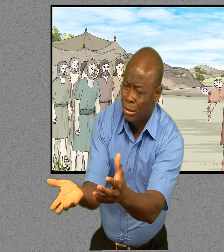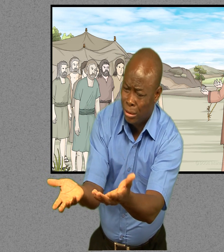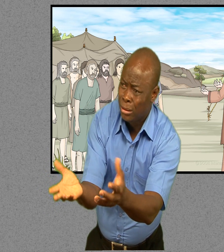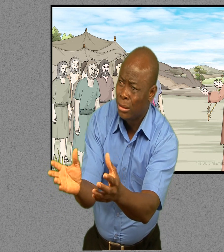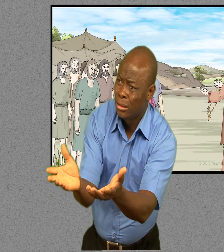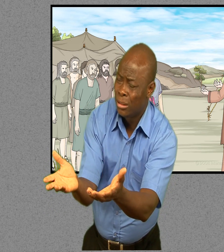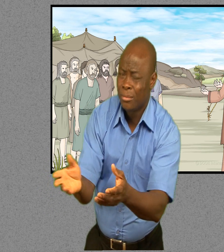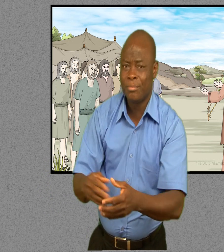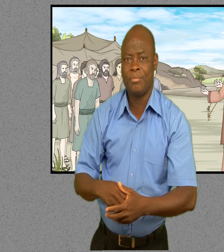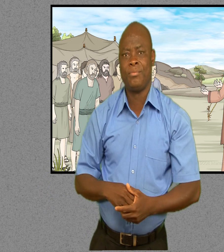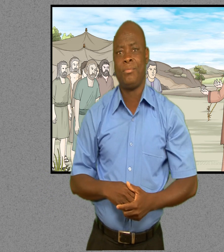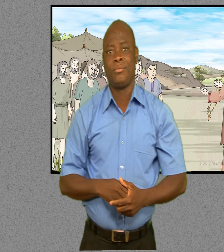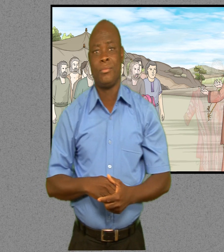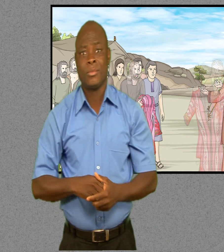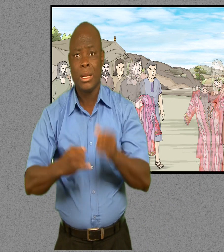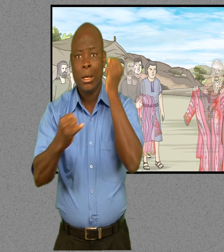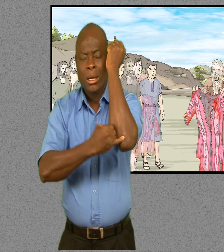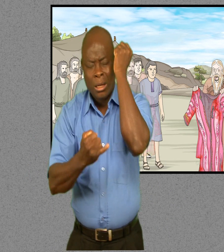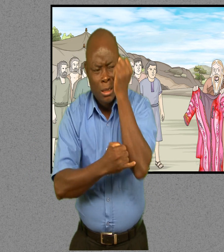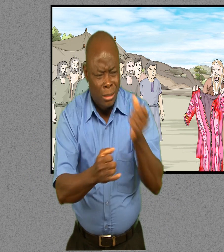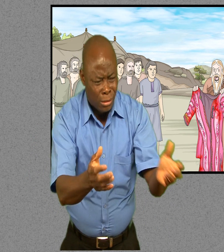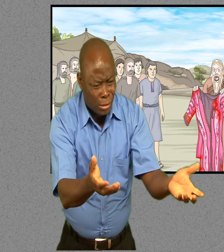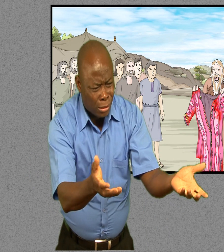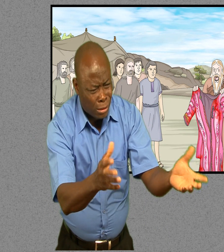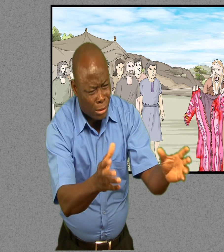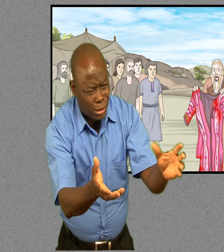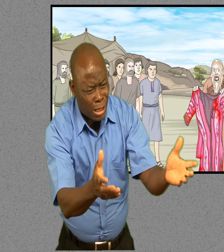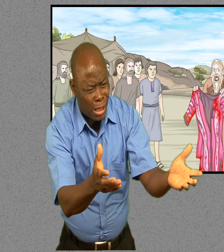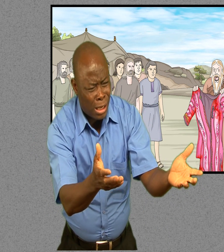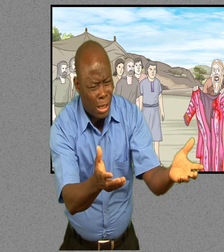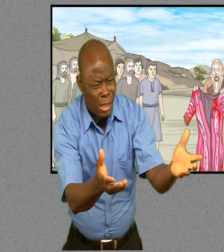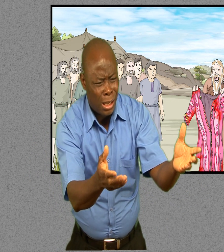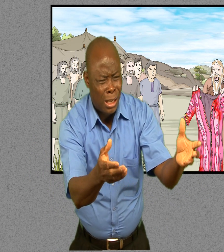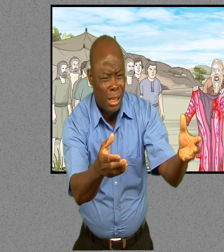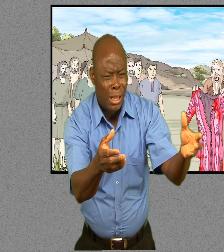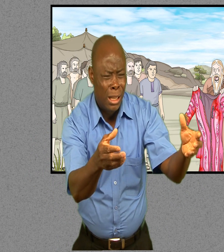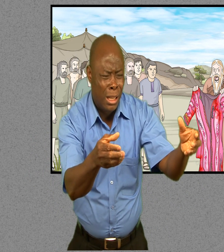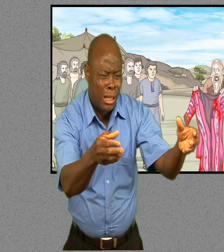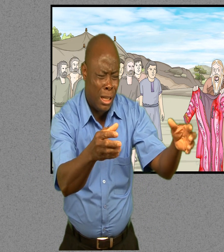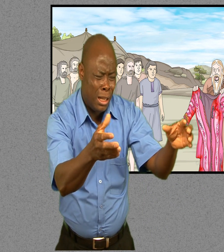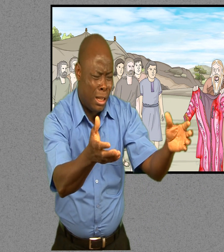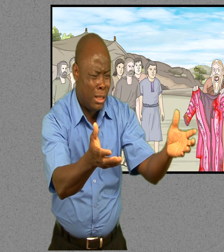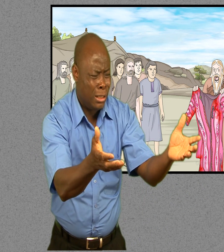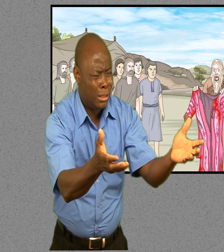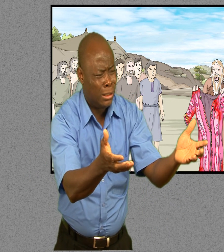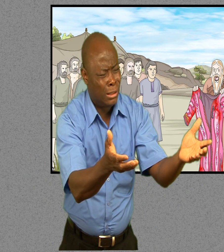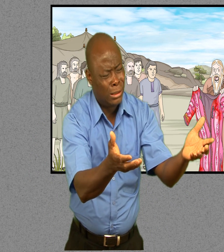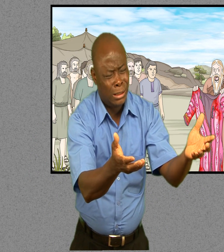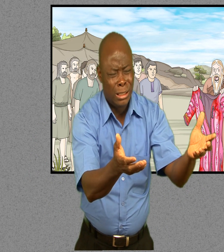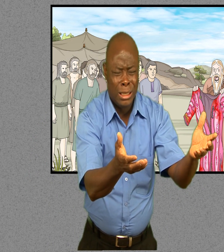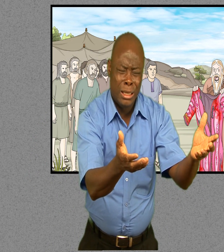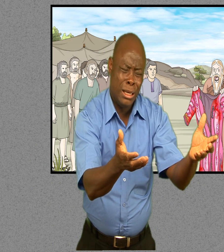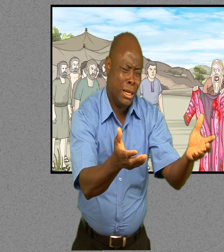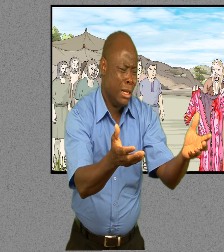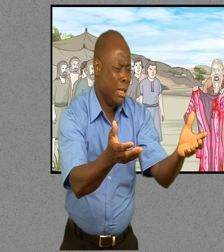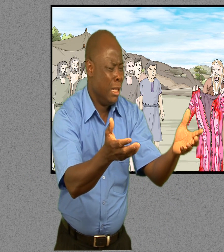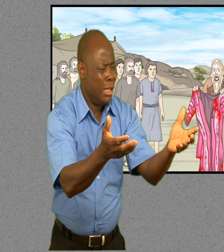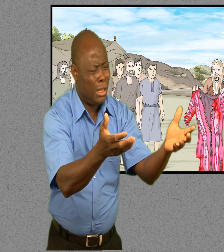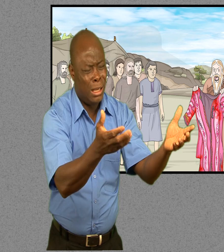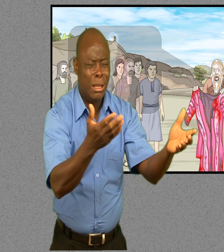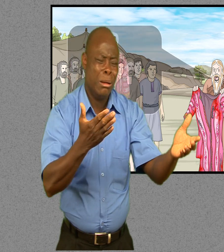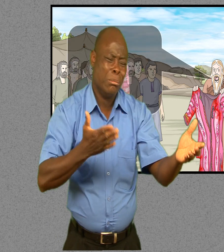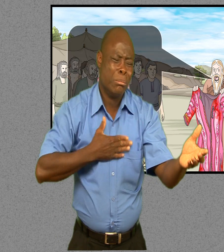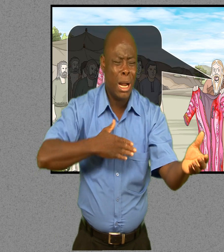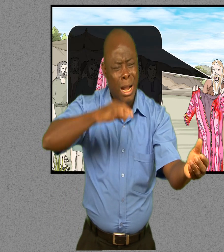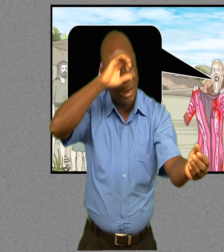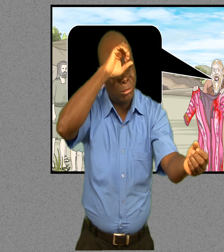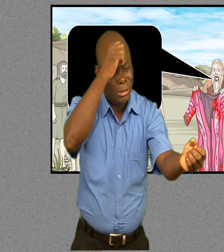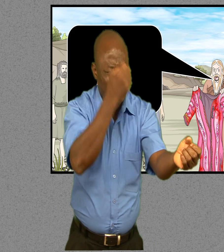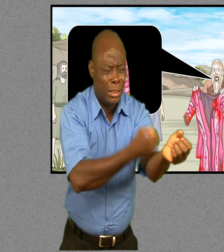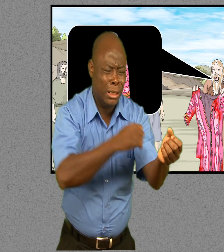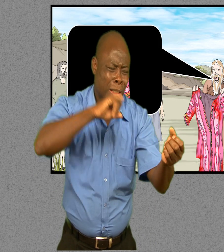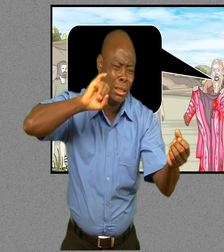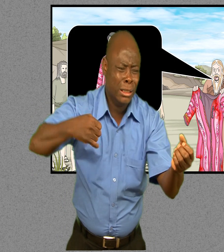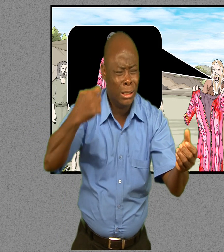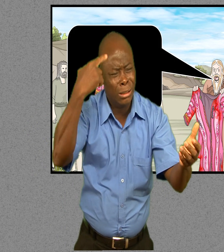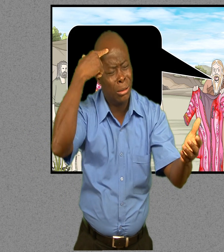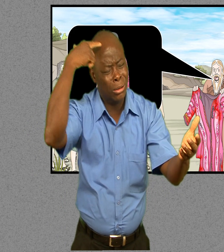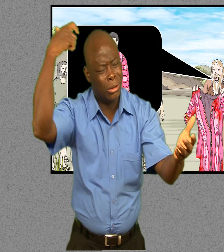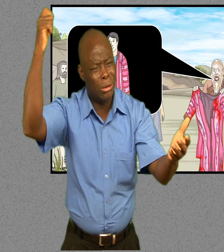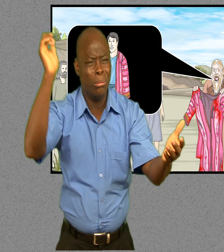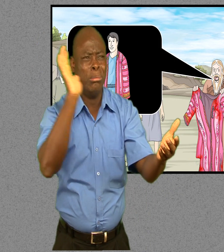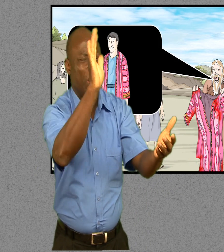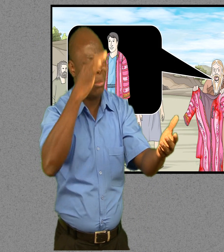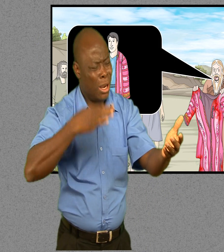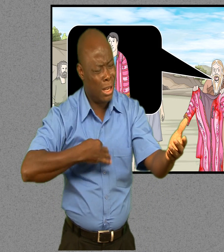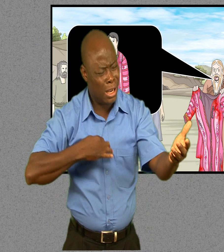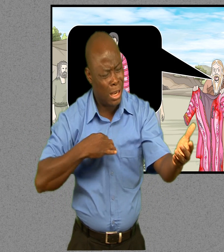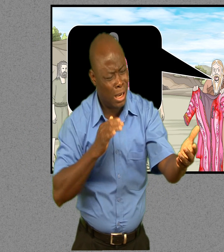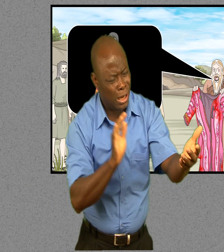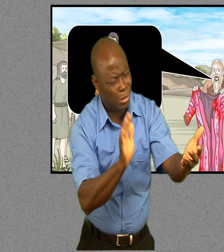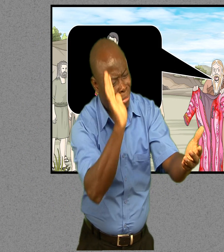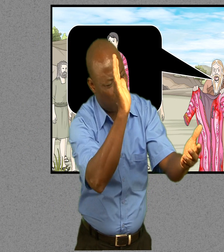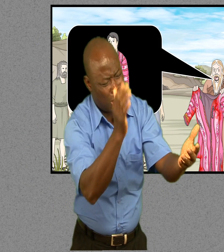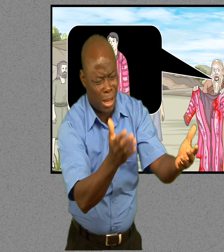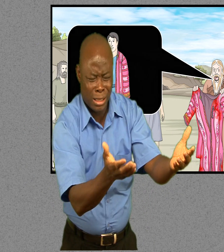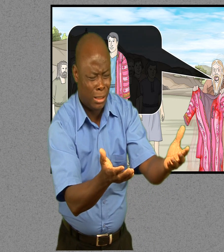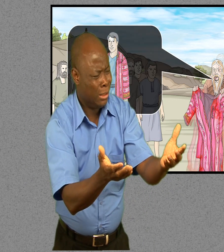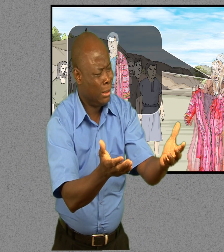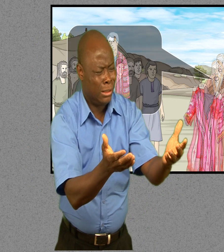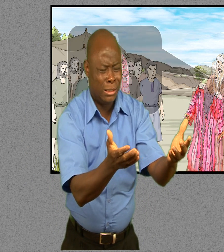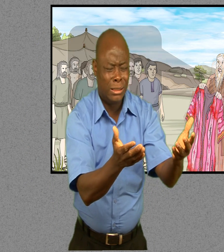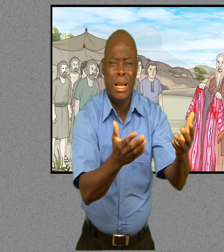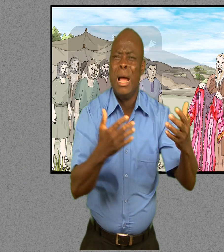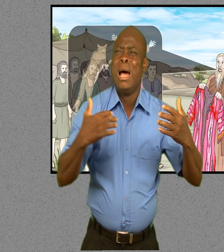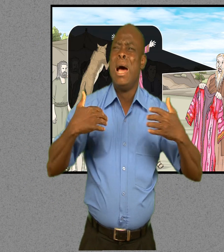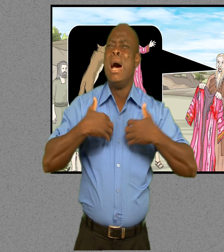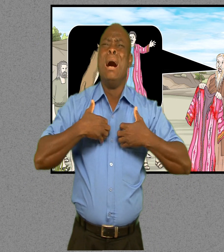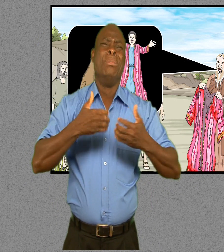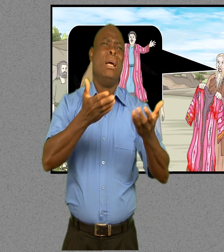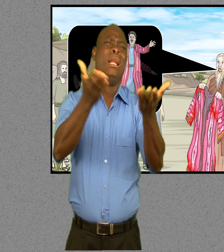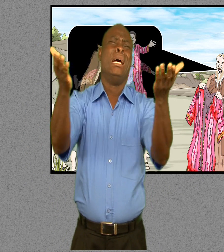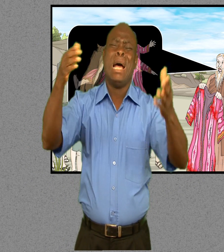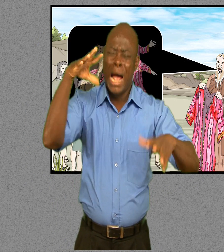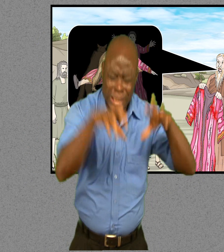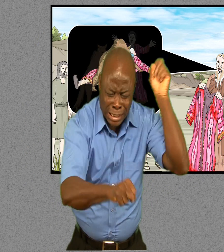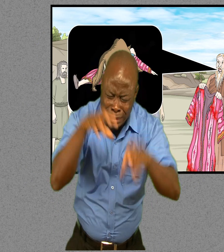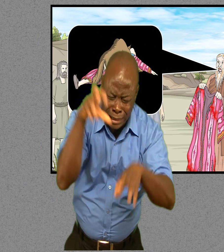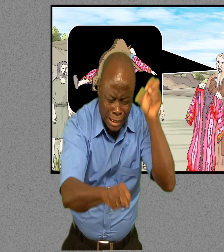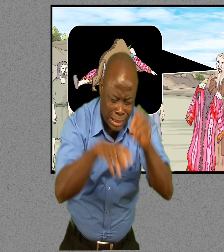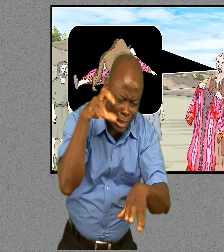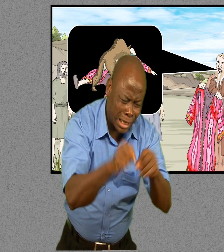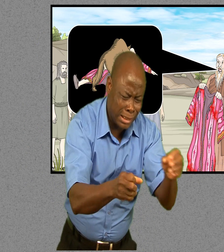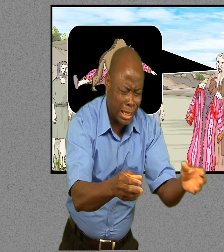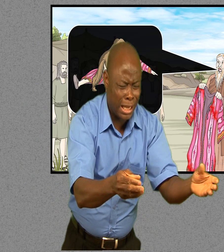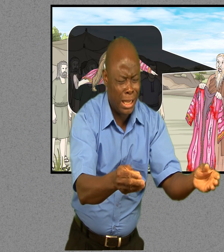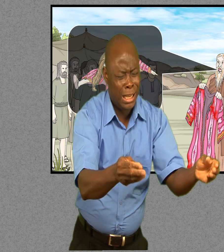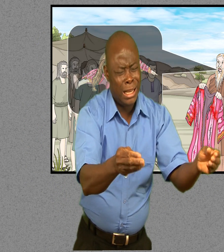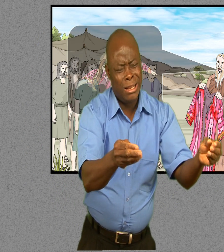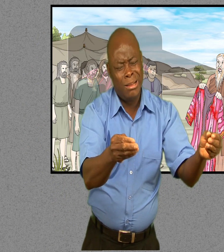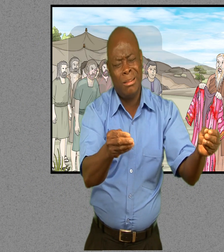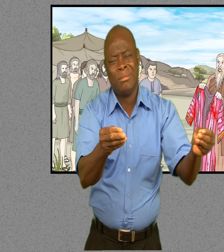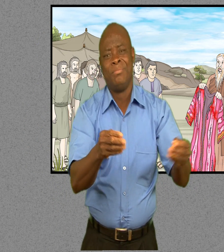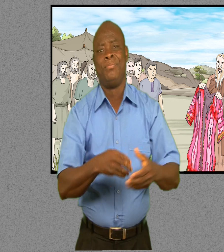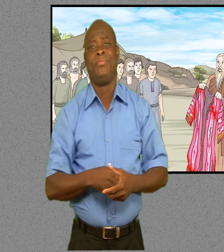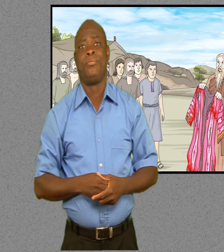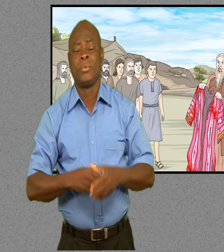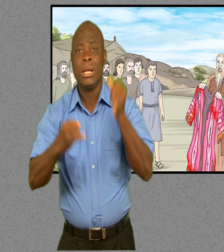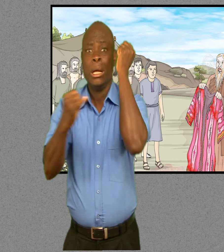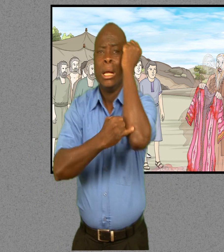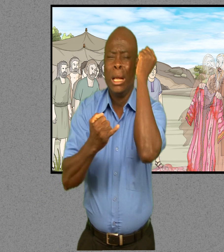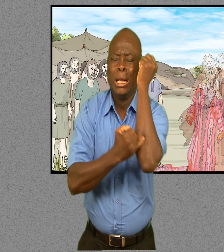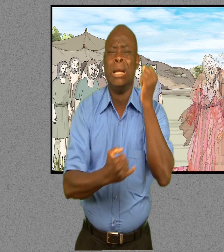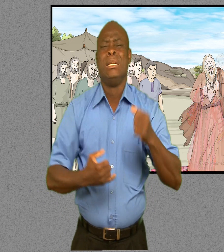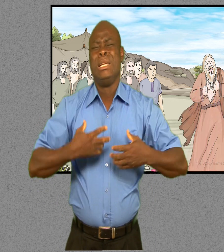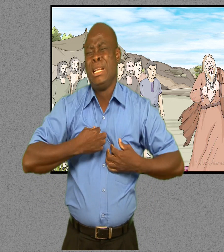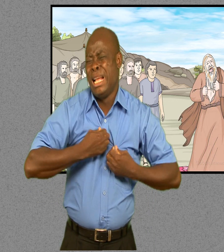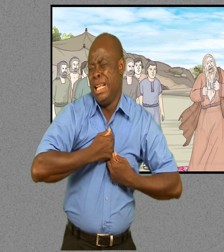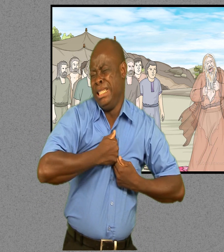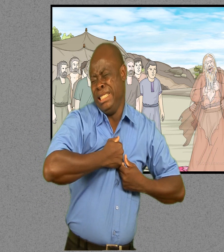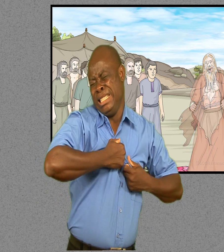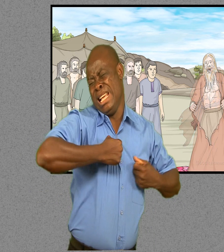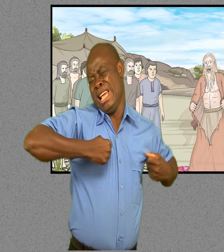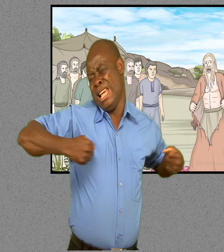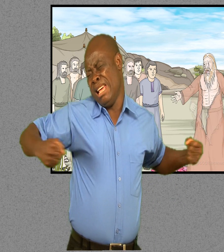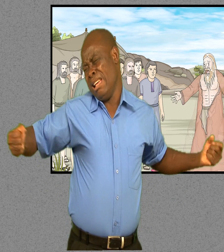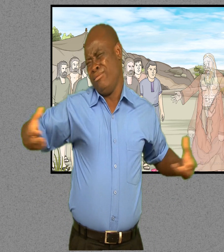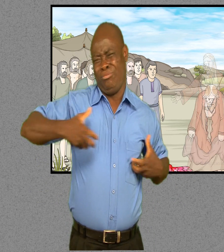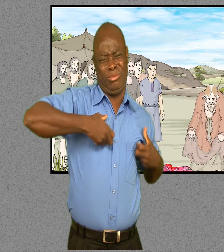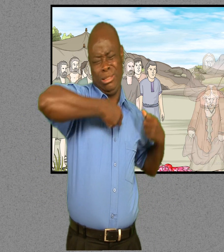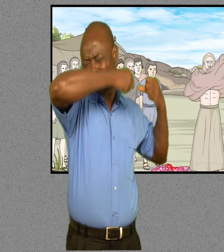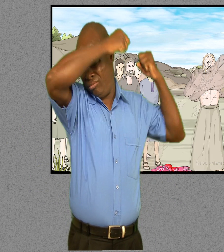His father recognized it and said, “It is my son’s robe! A vicious animal has devoured him.